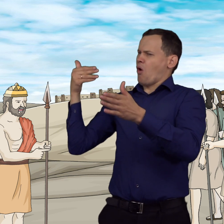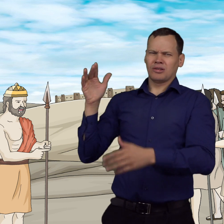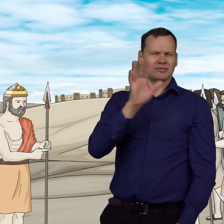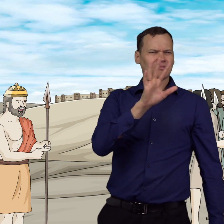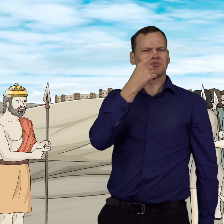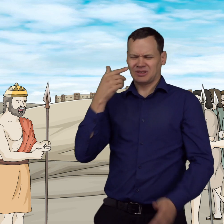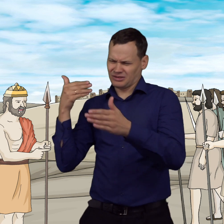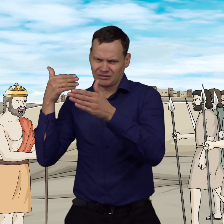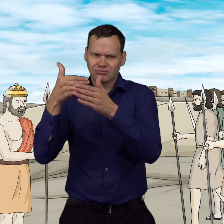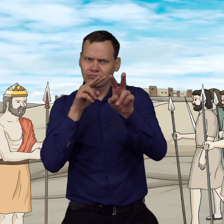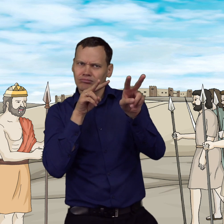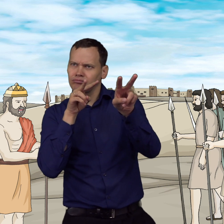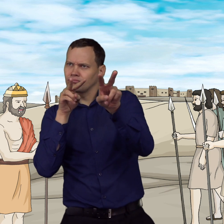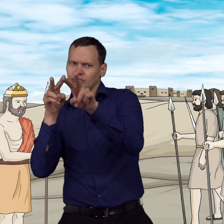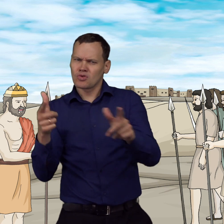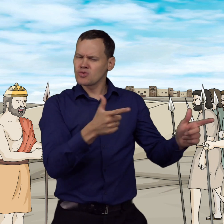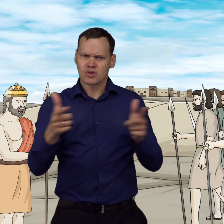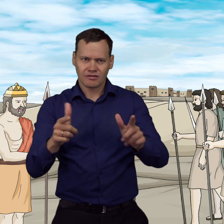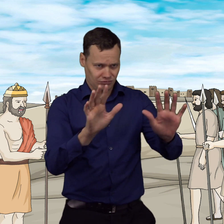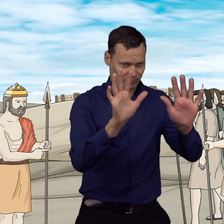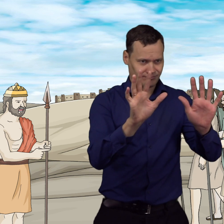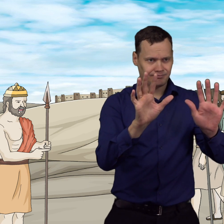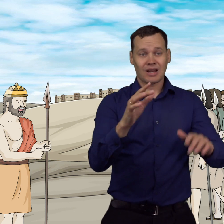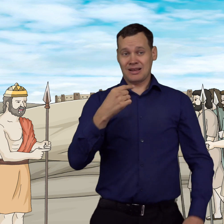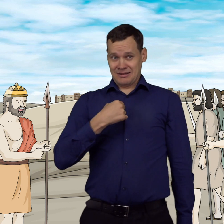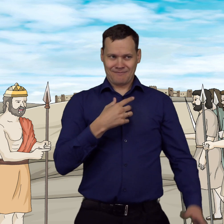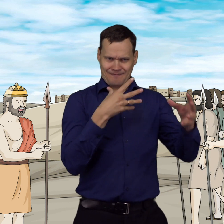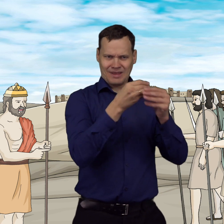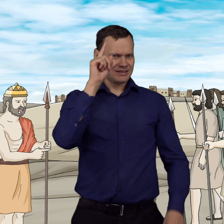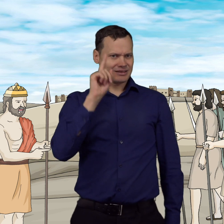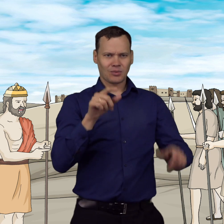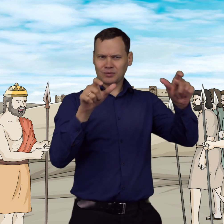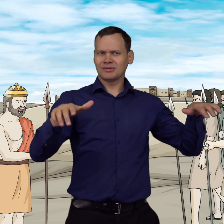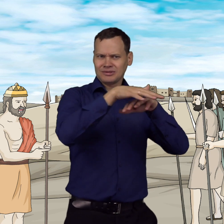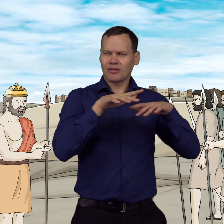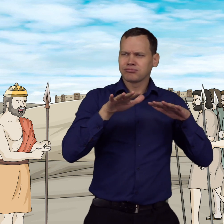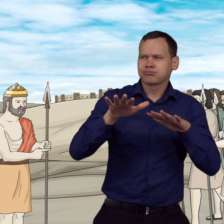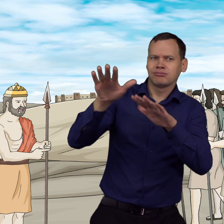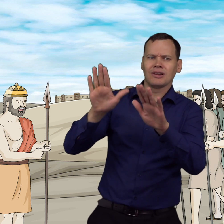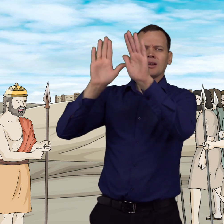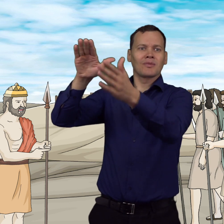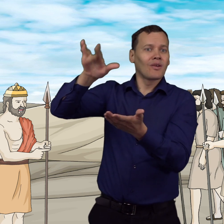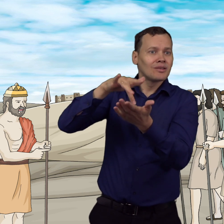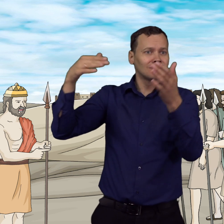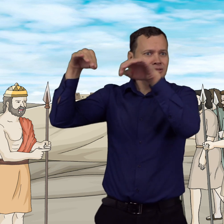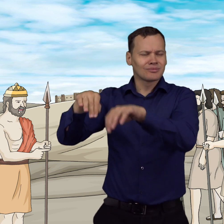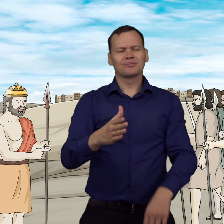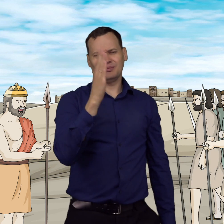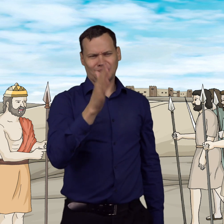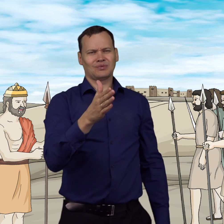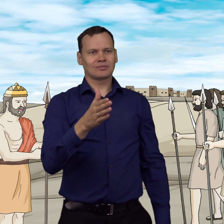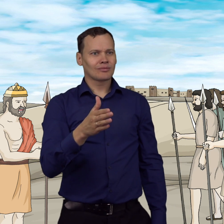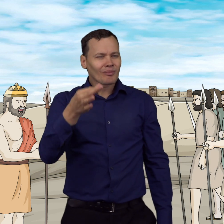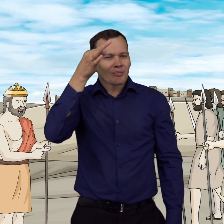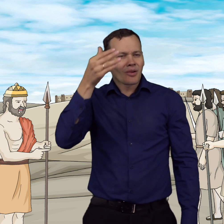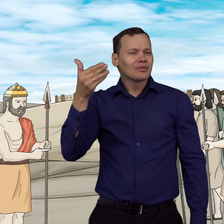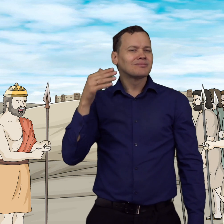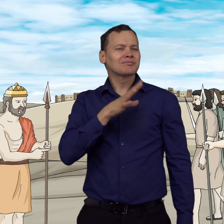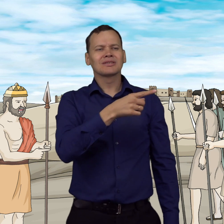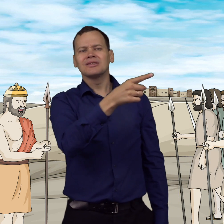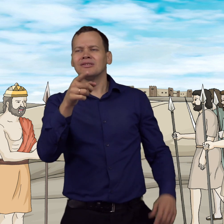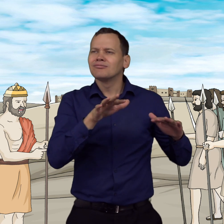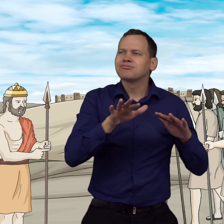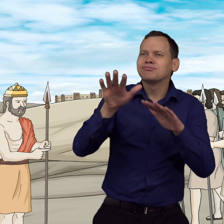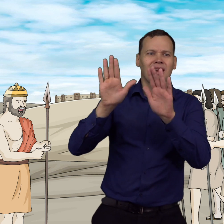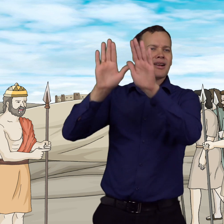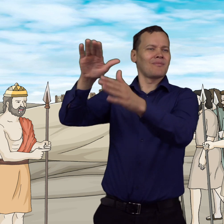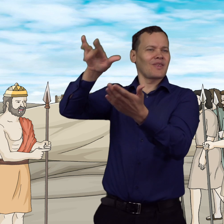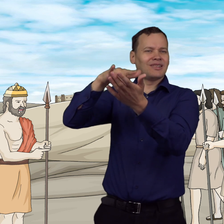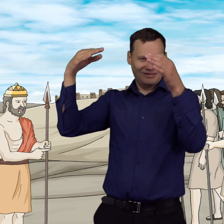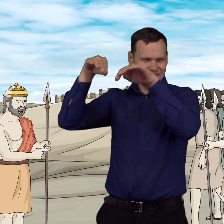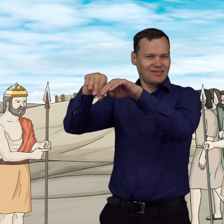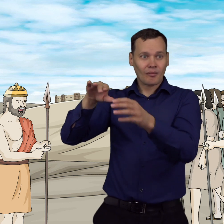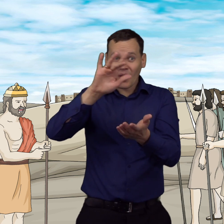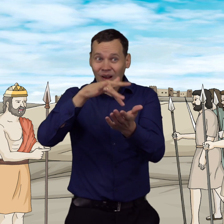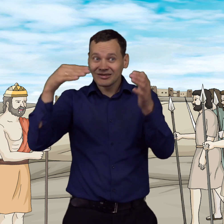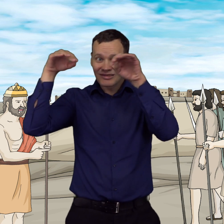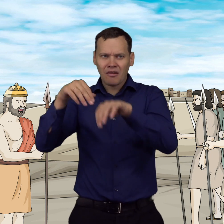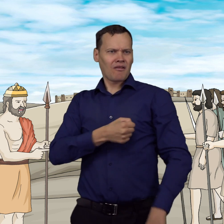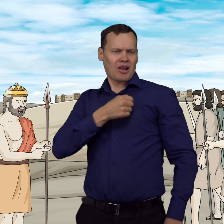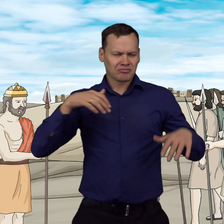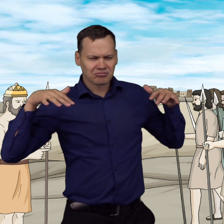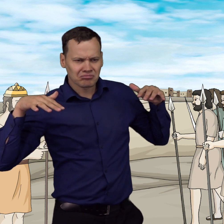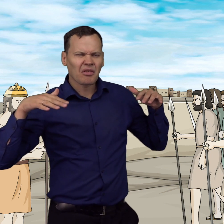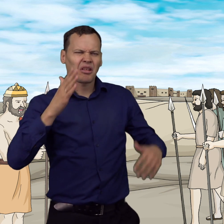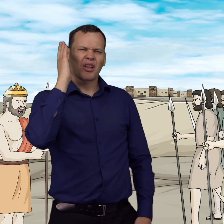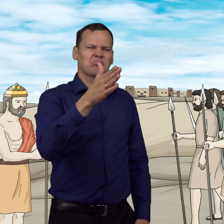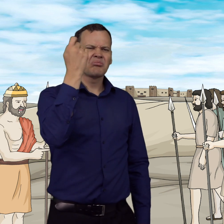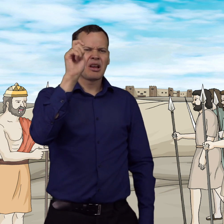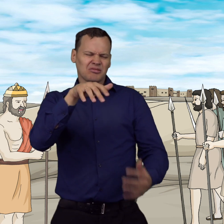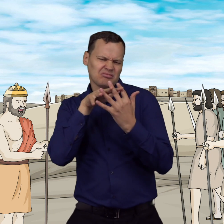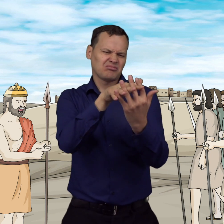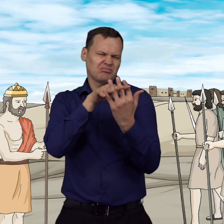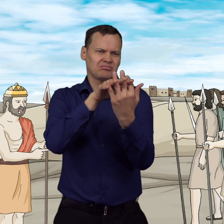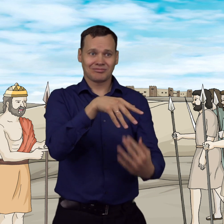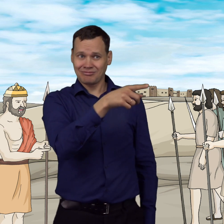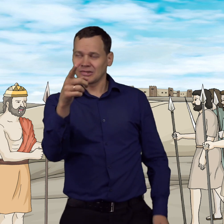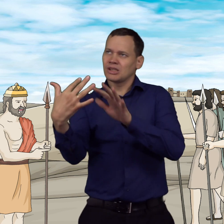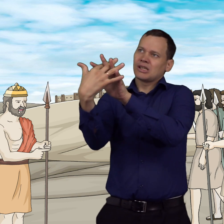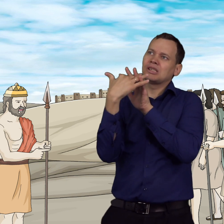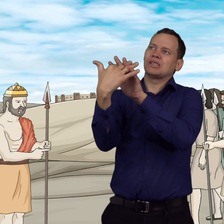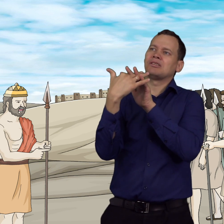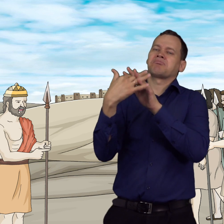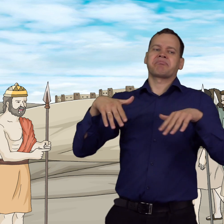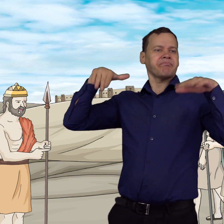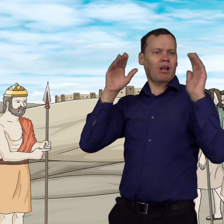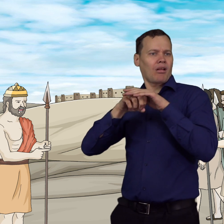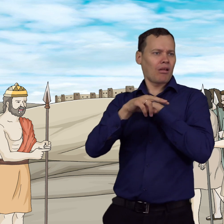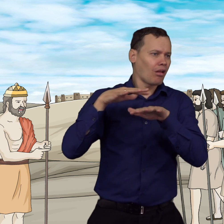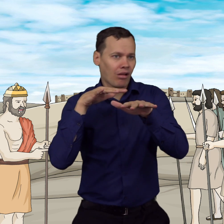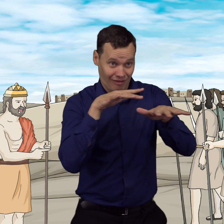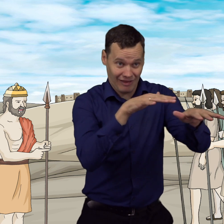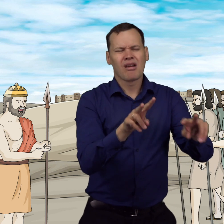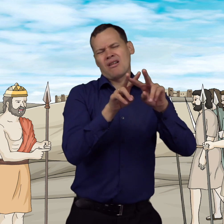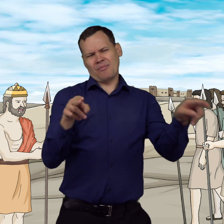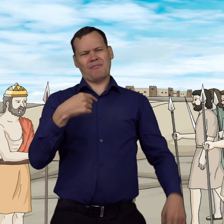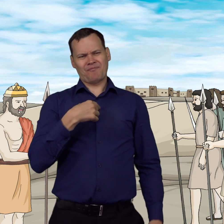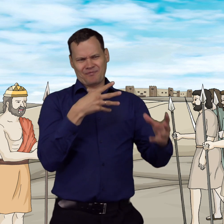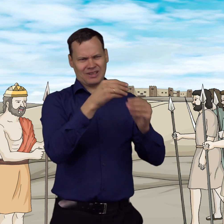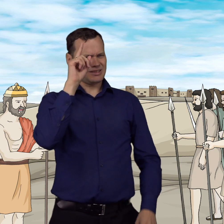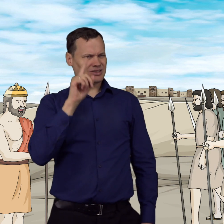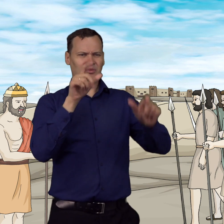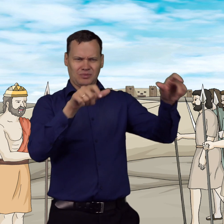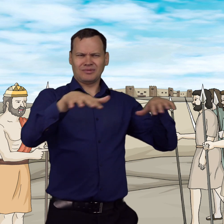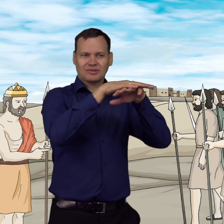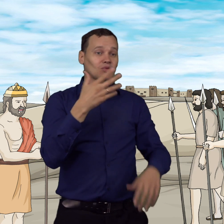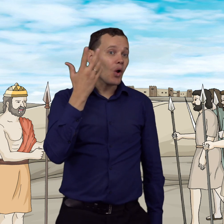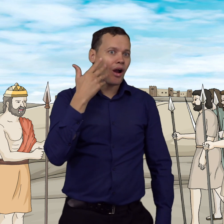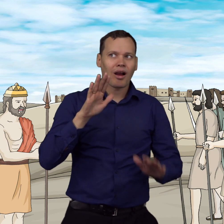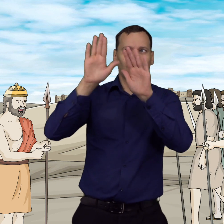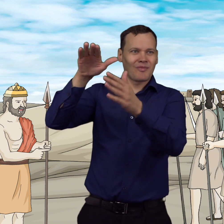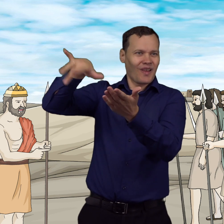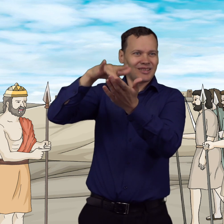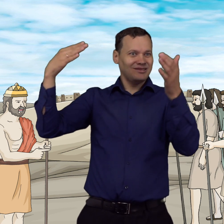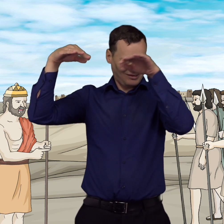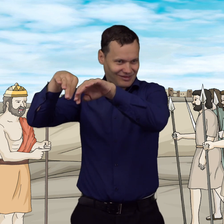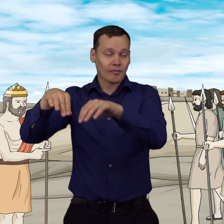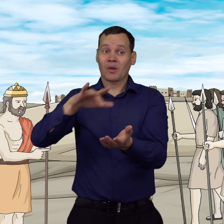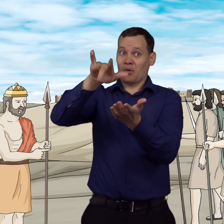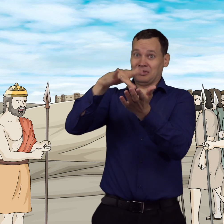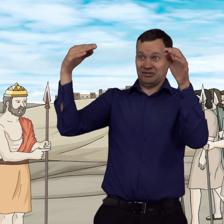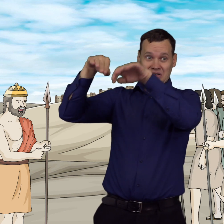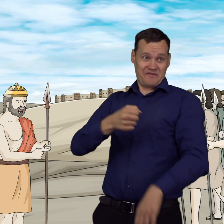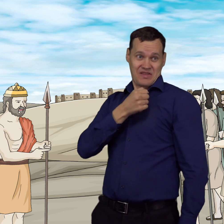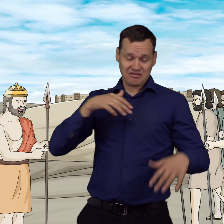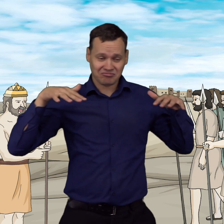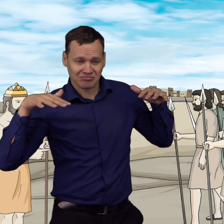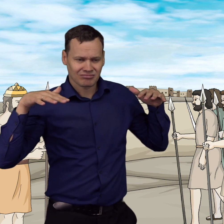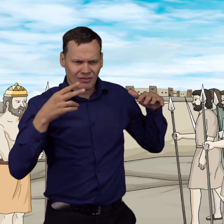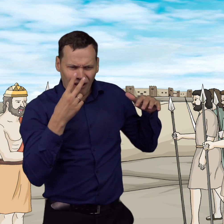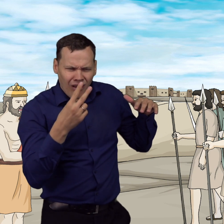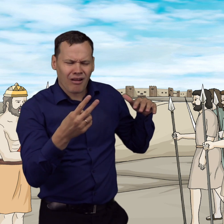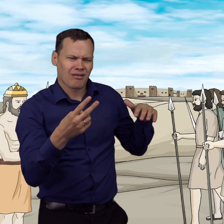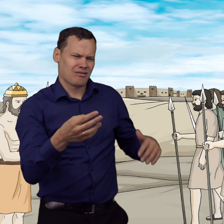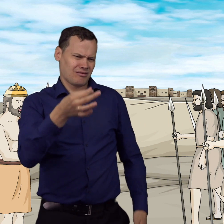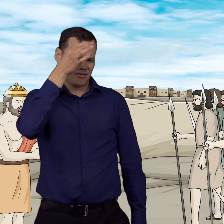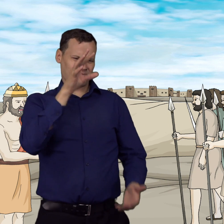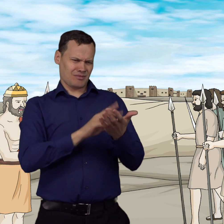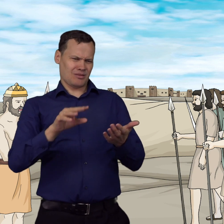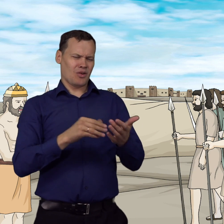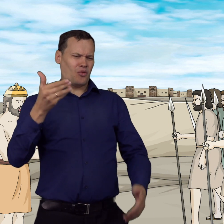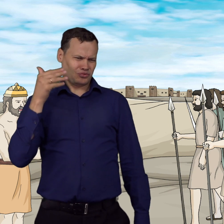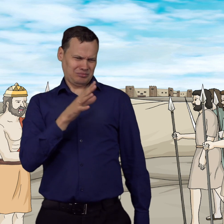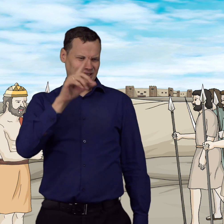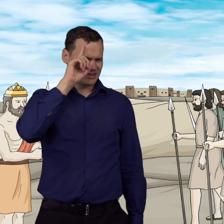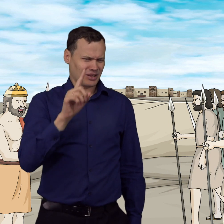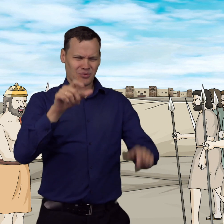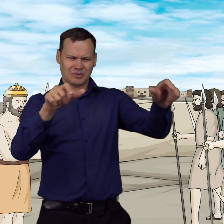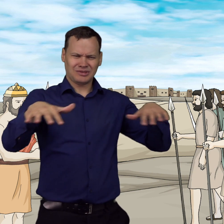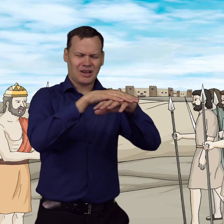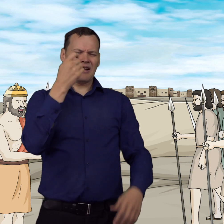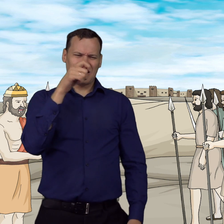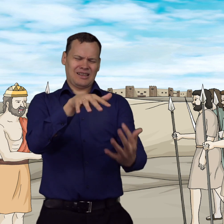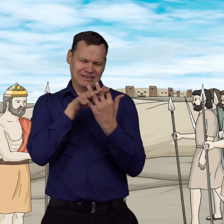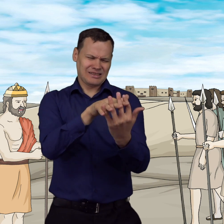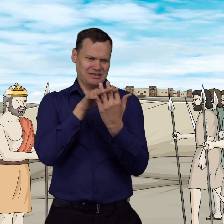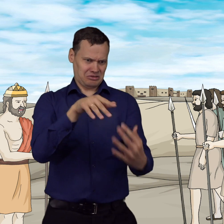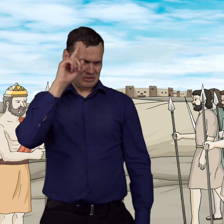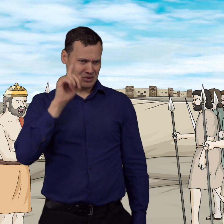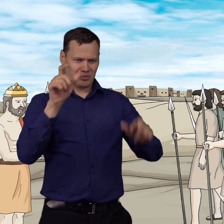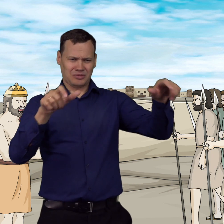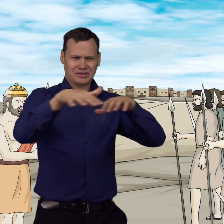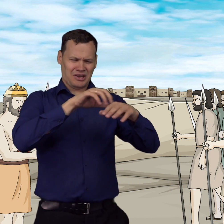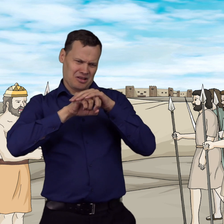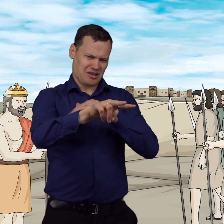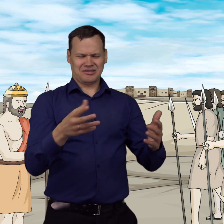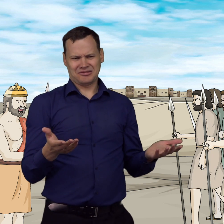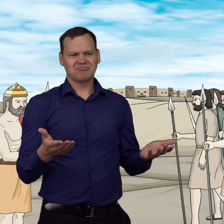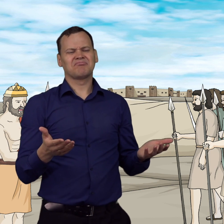When they come out against us as they did the first time, we will flee from them. They will pursue us until we have drawn them away from the city, for they will say, ‘The Israelites are running away from us as they did before.’